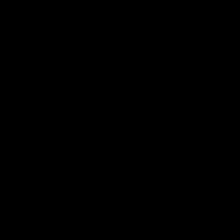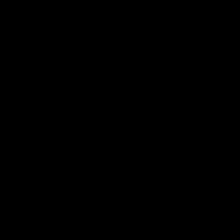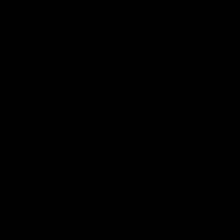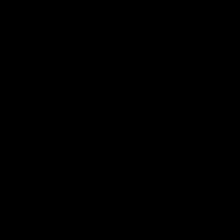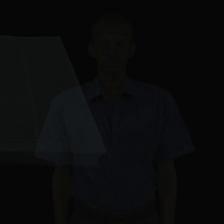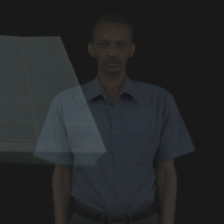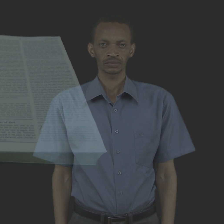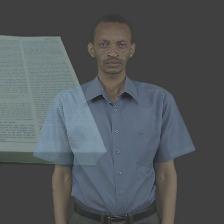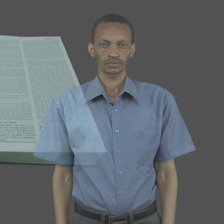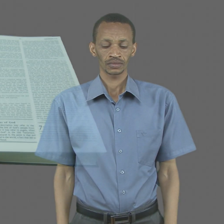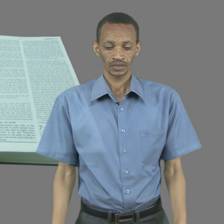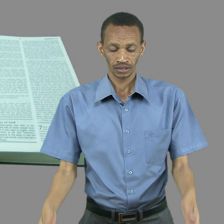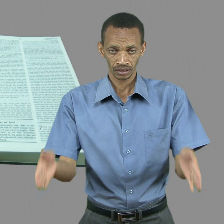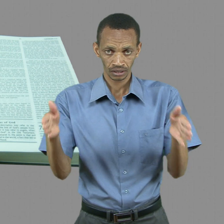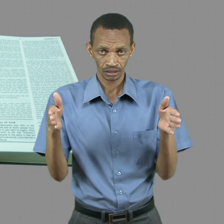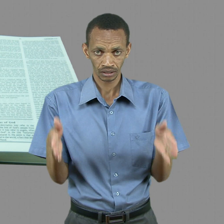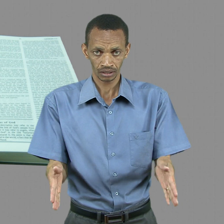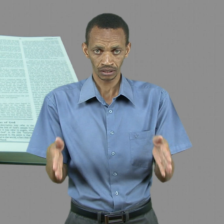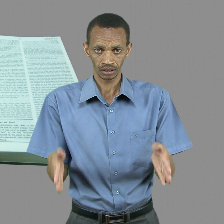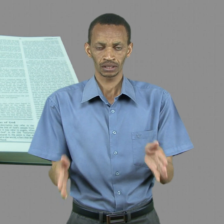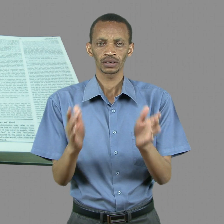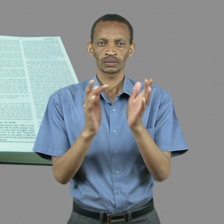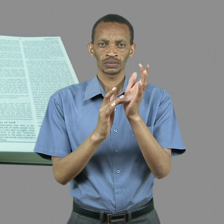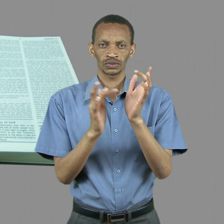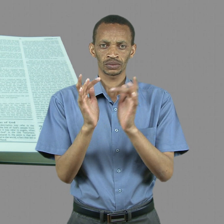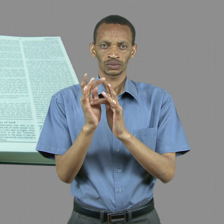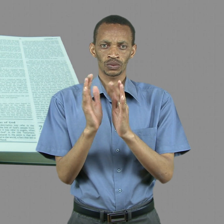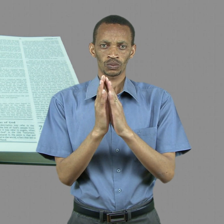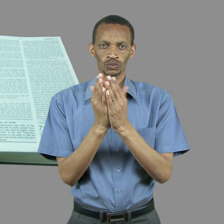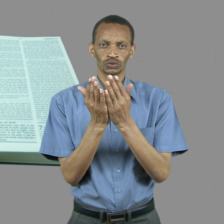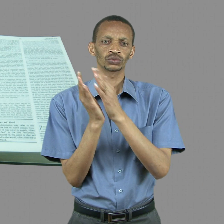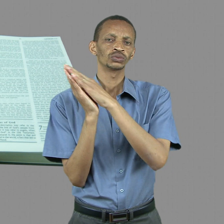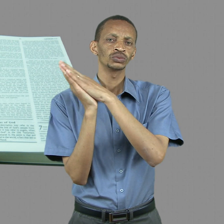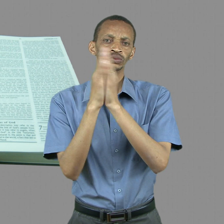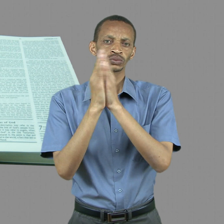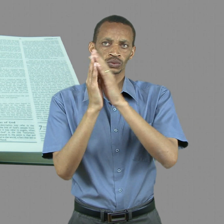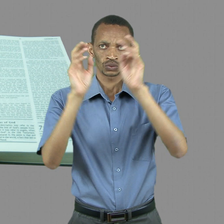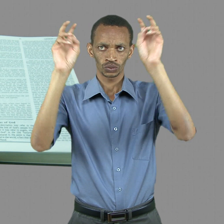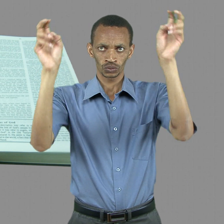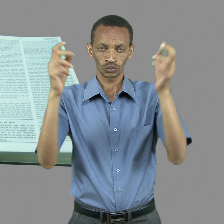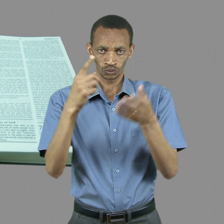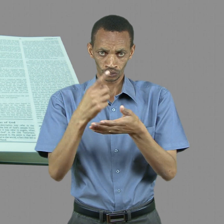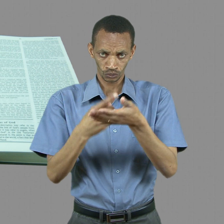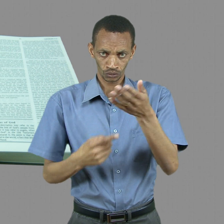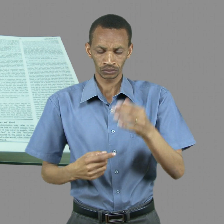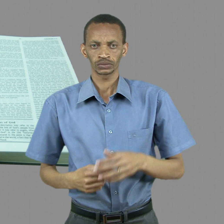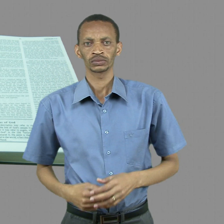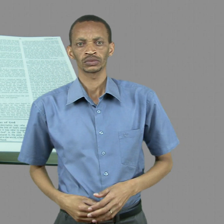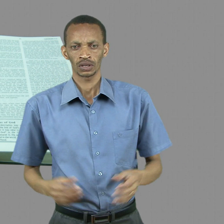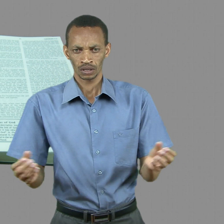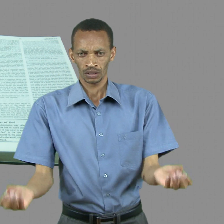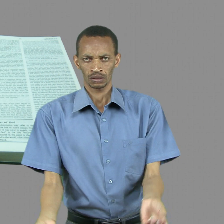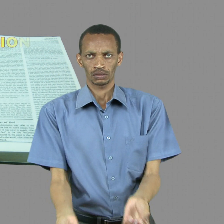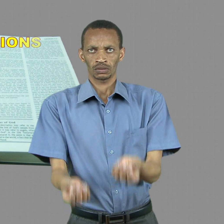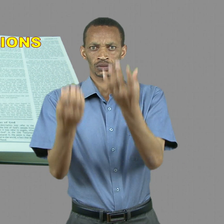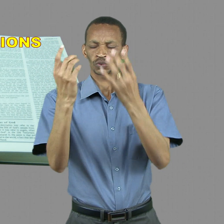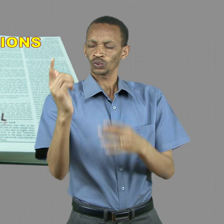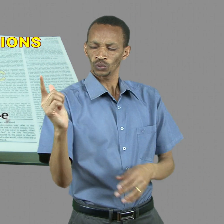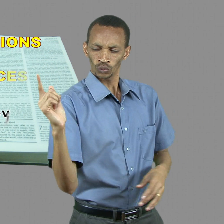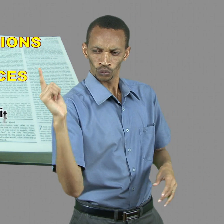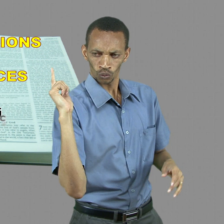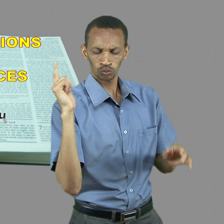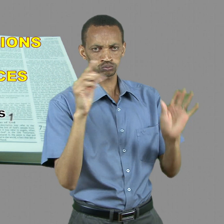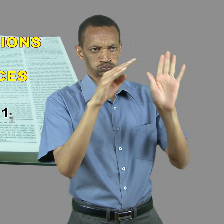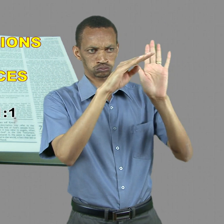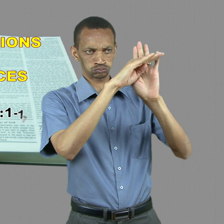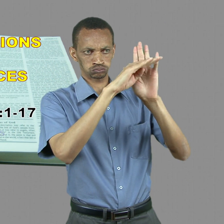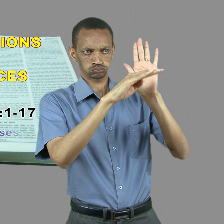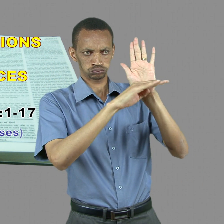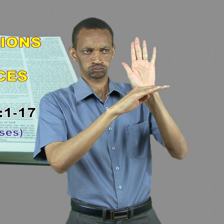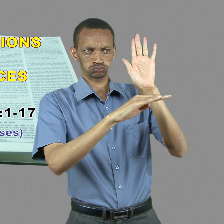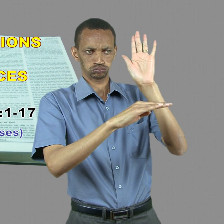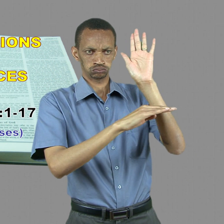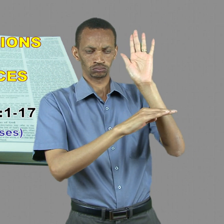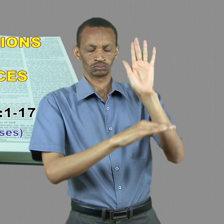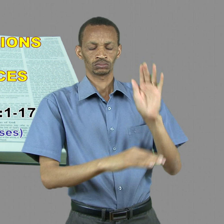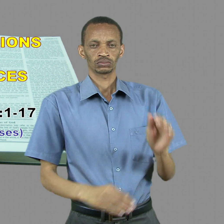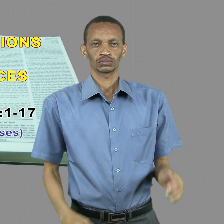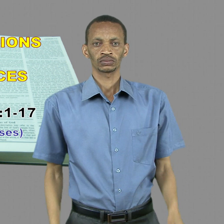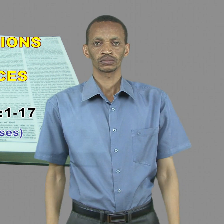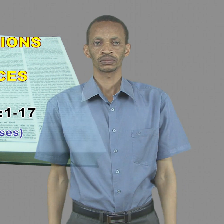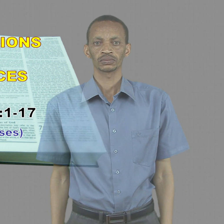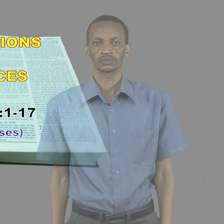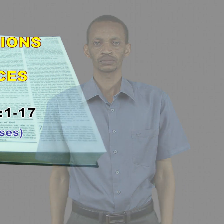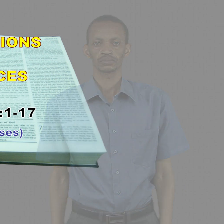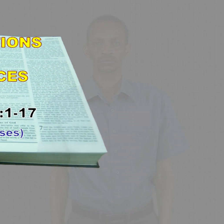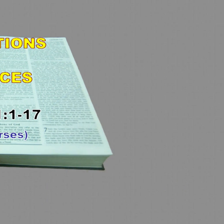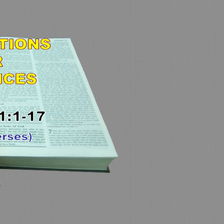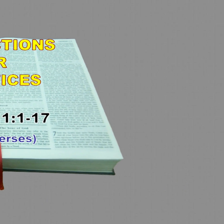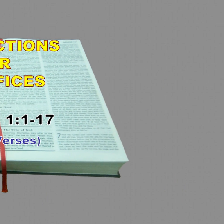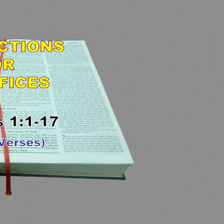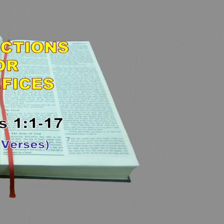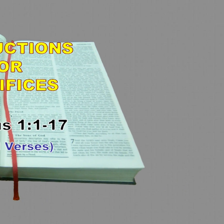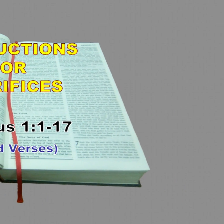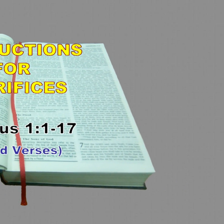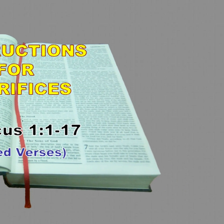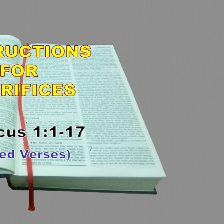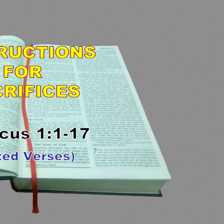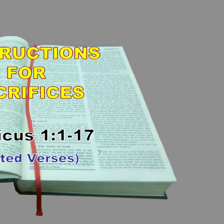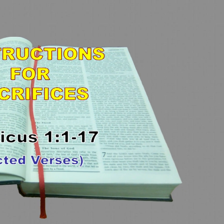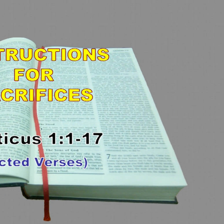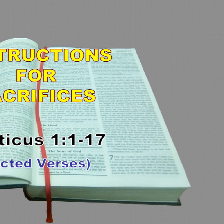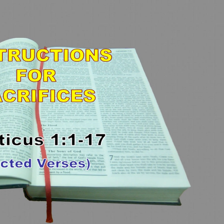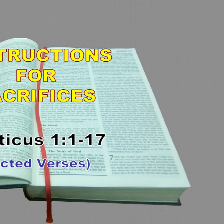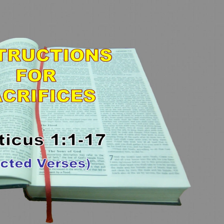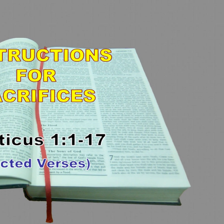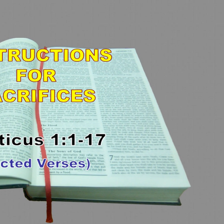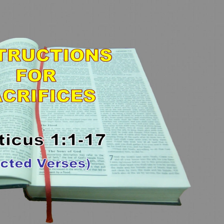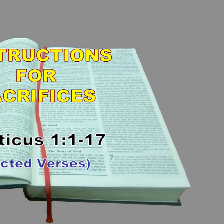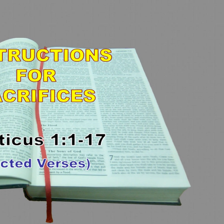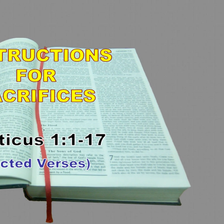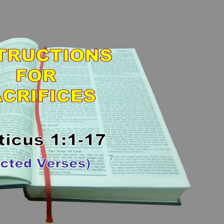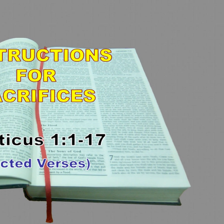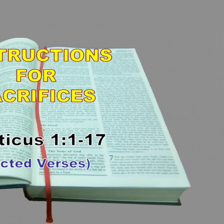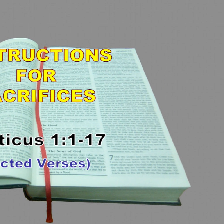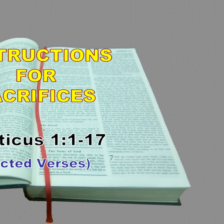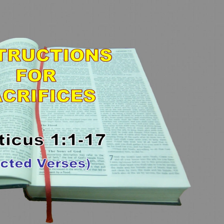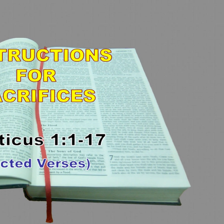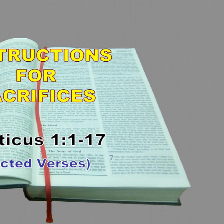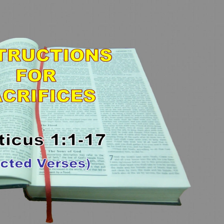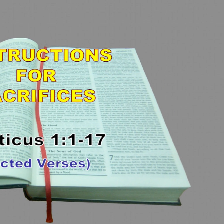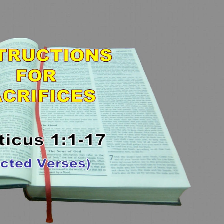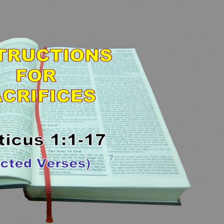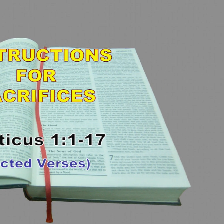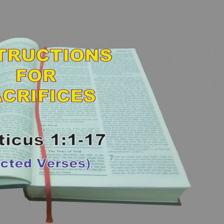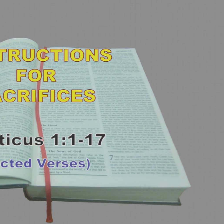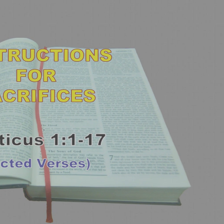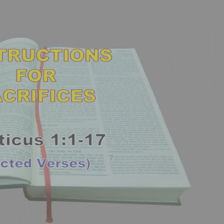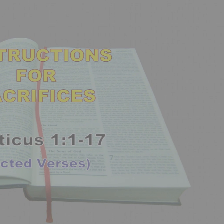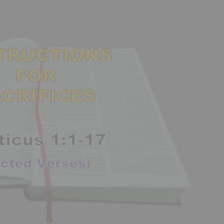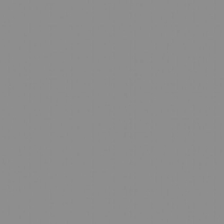Instructions for sacrifices